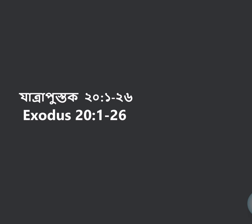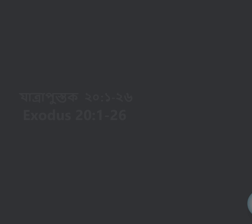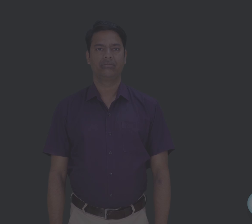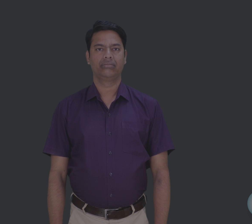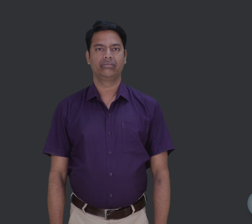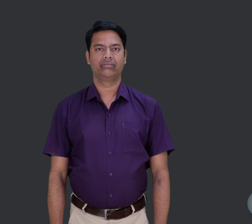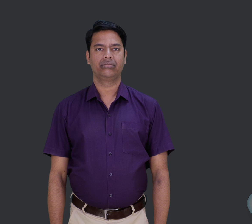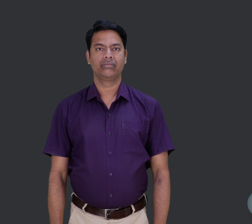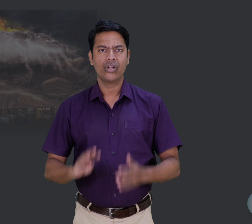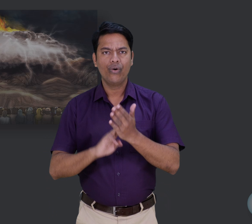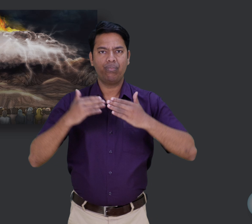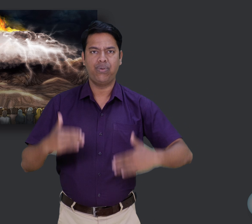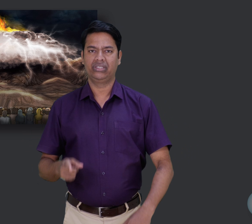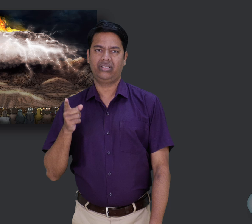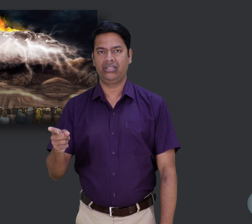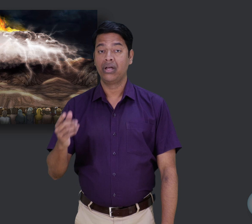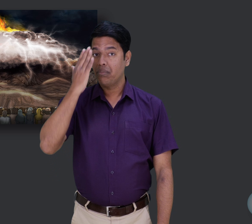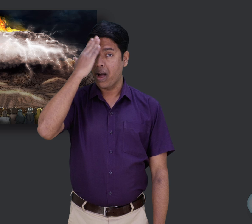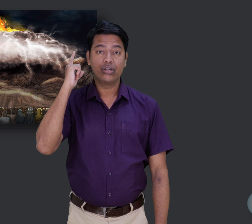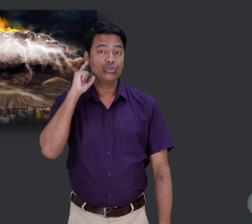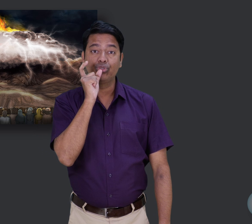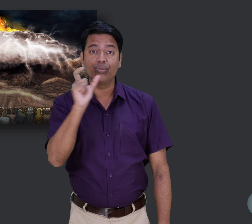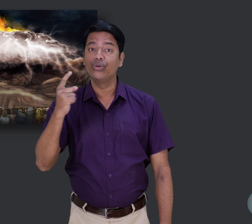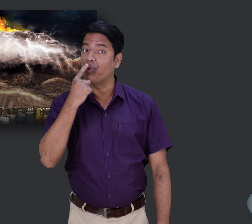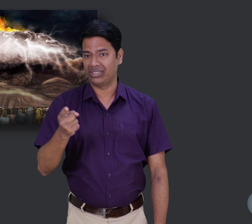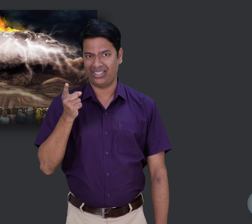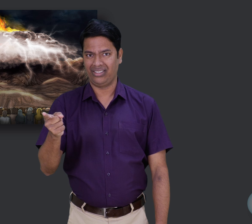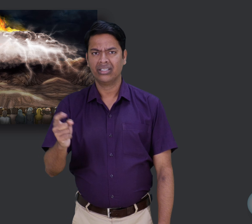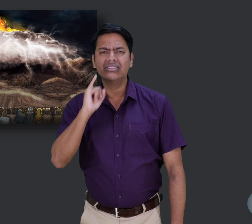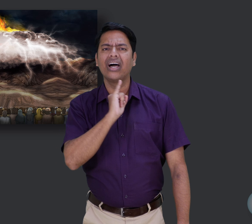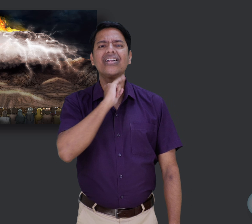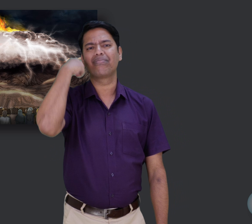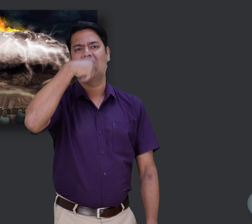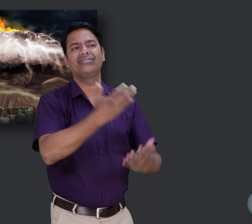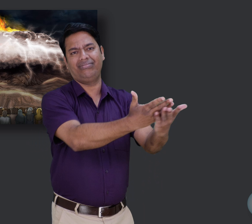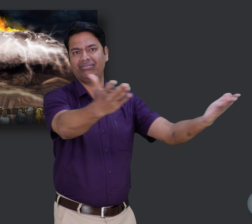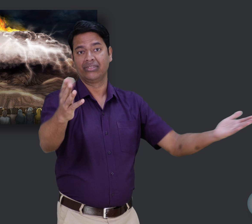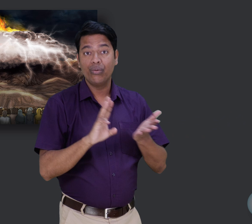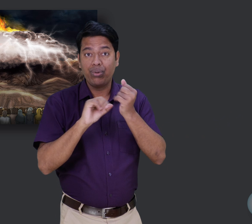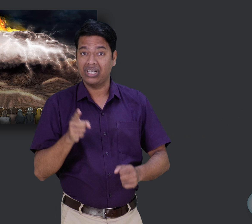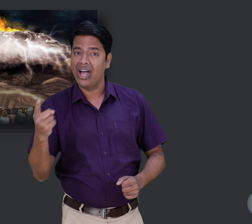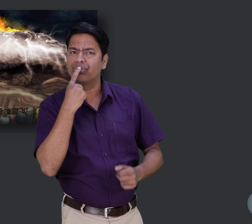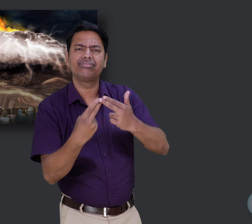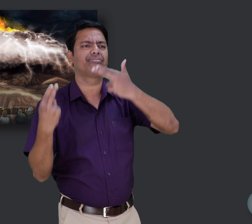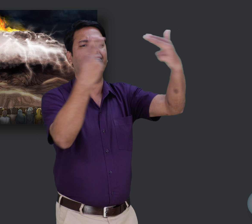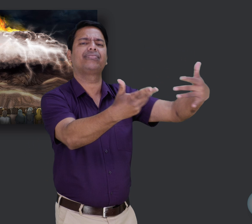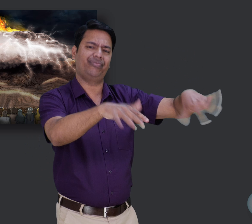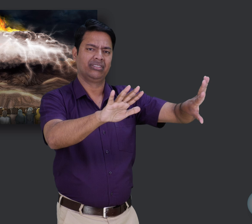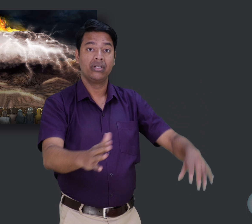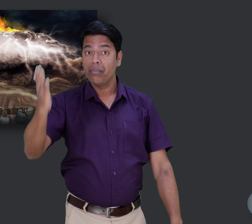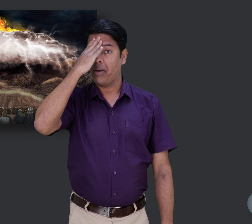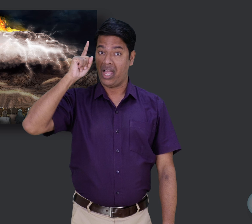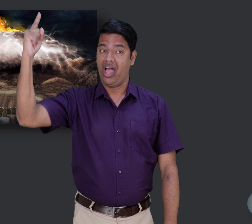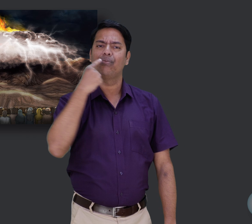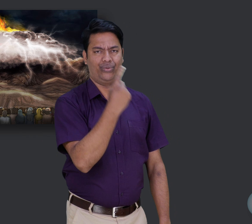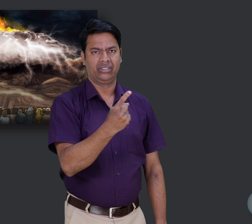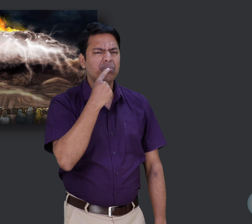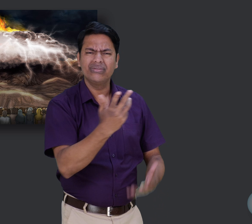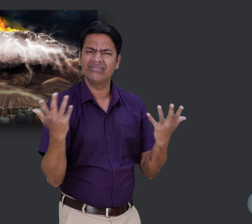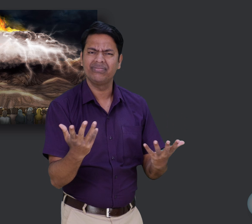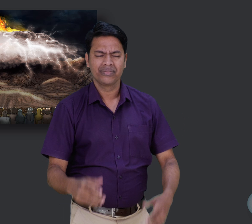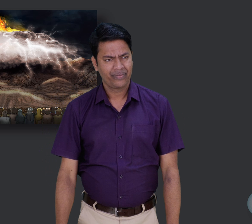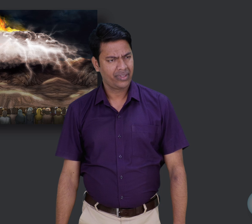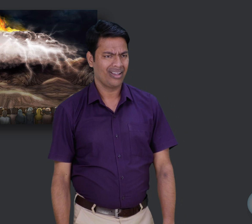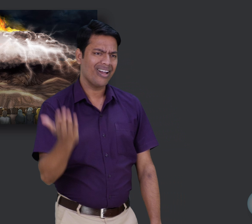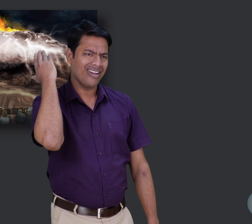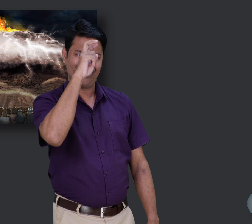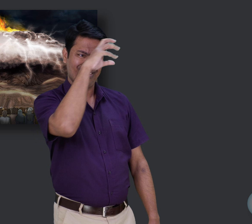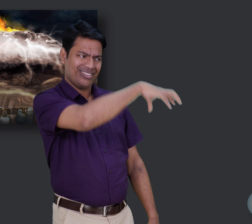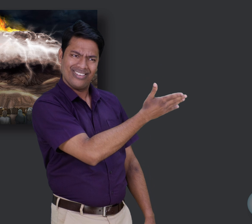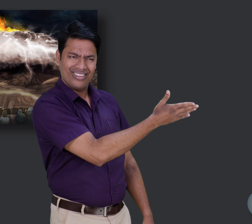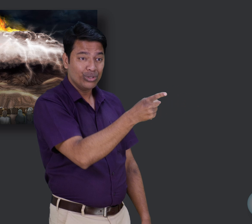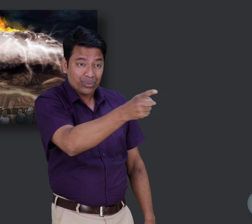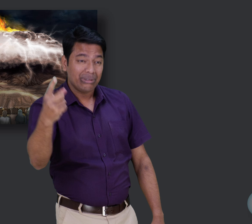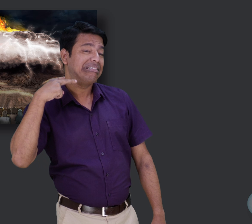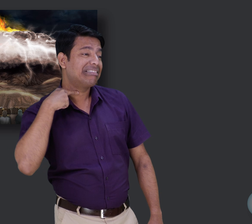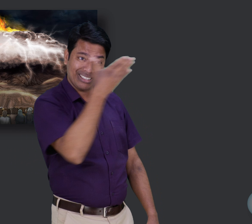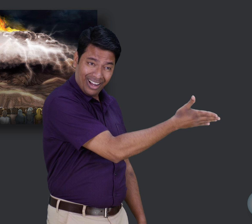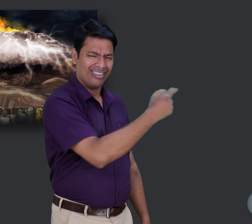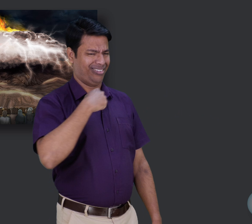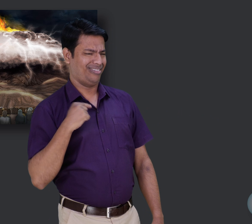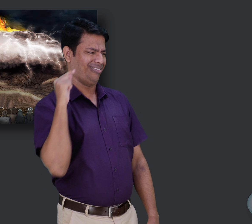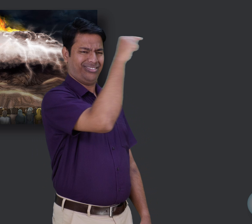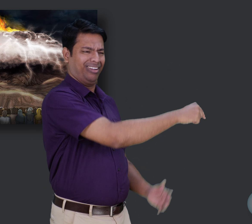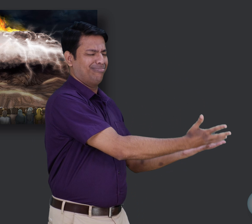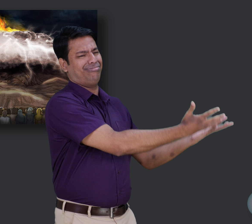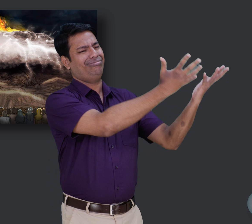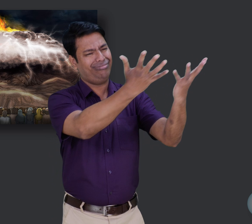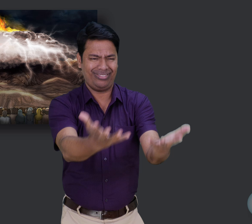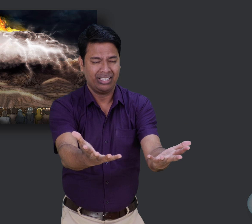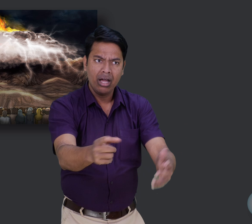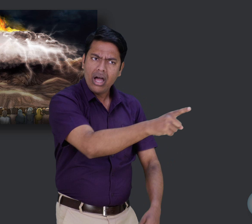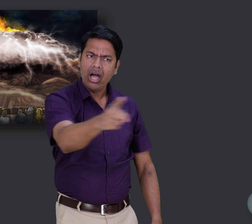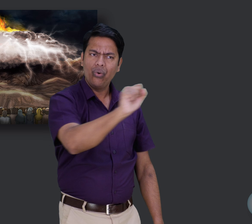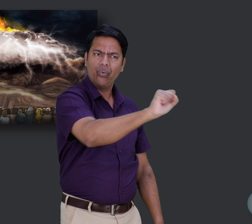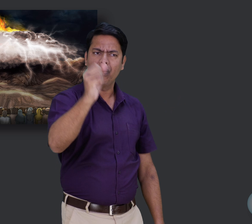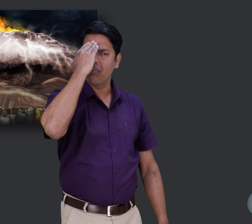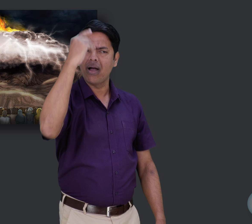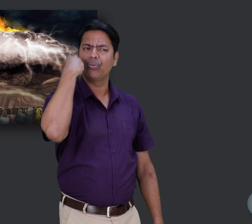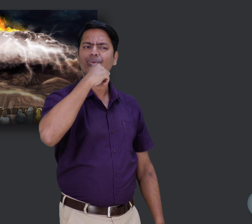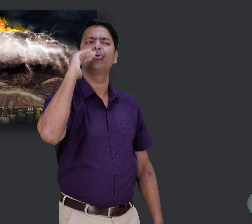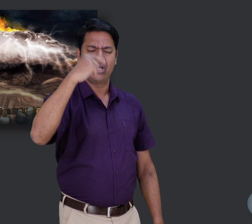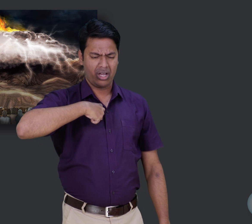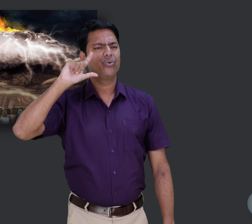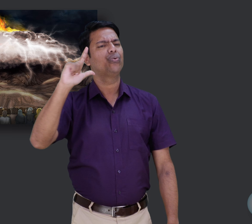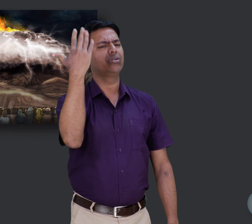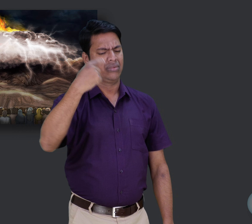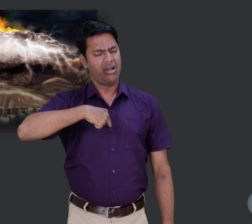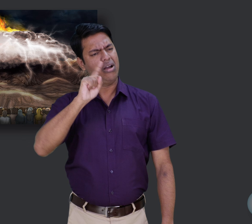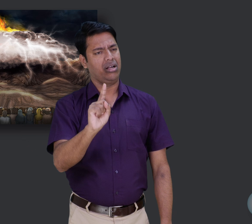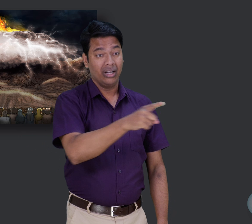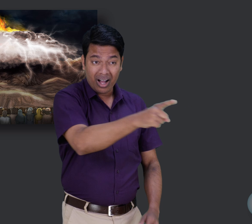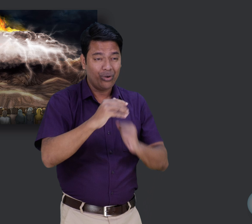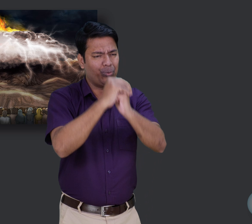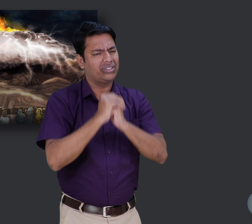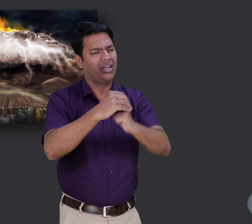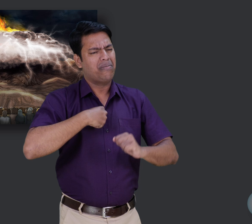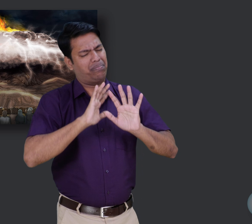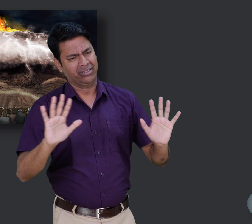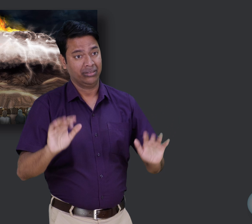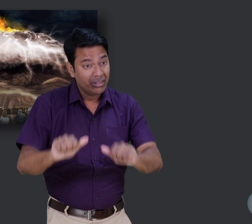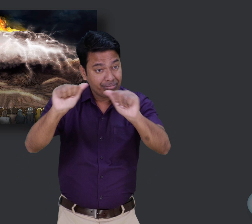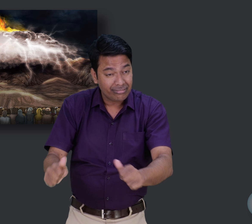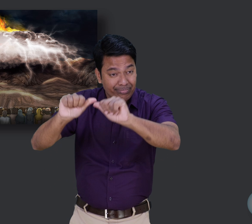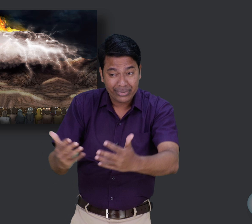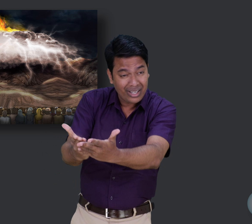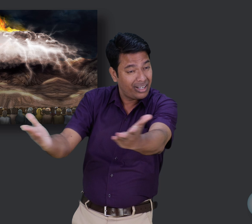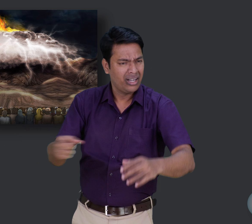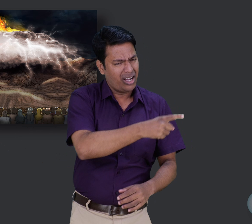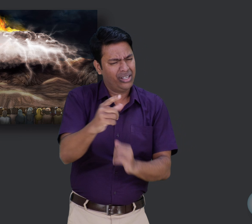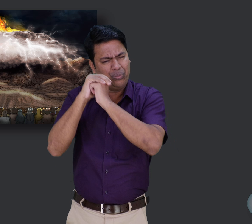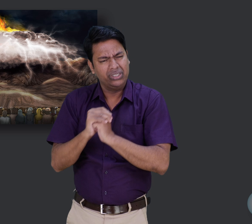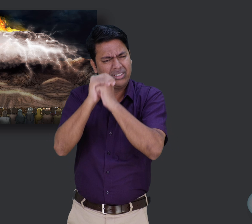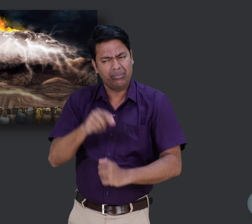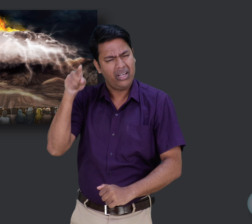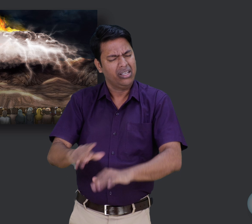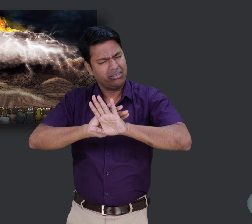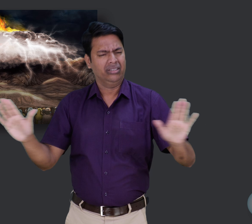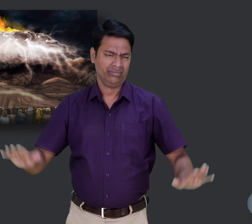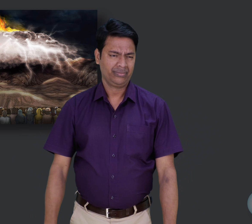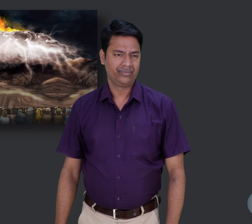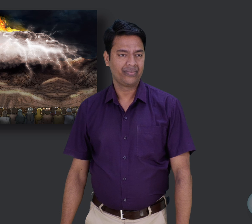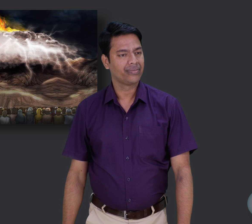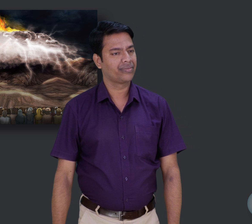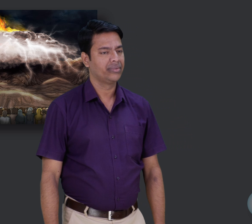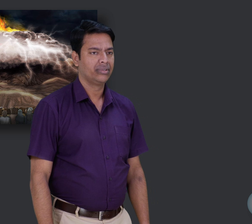And God spoke all these words: “I am the LORD your God, who brought you out of the land of Egypt, out of the house of slavery. You shall have no other gods before Me.